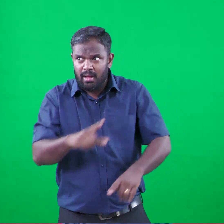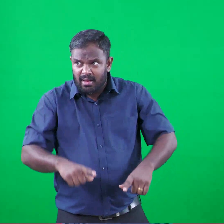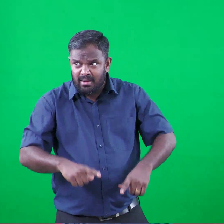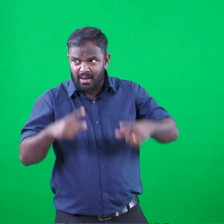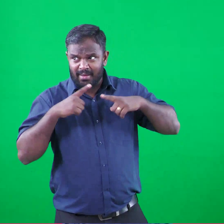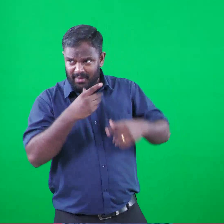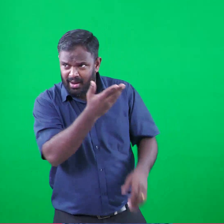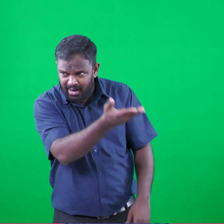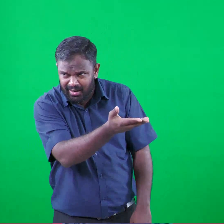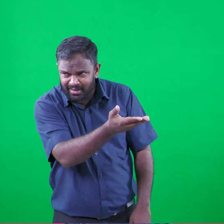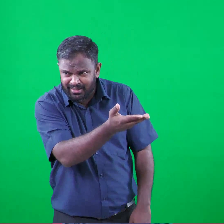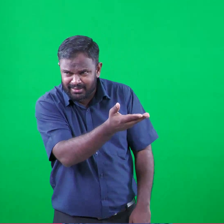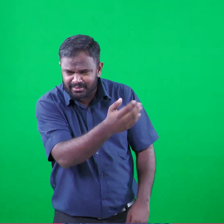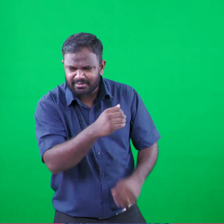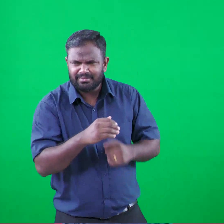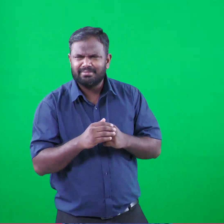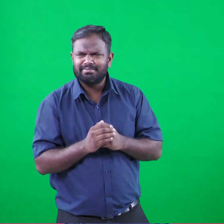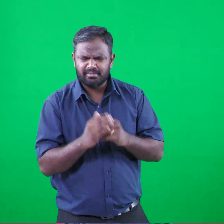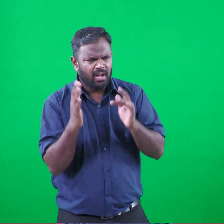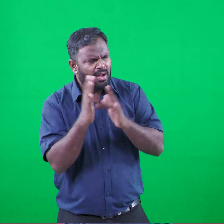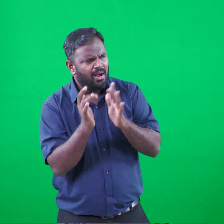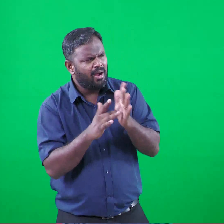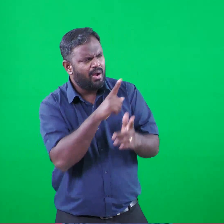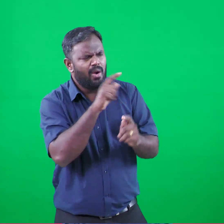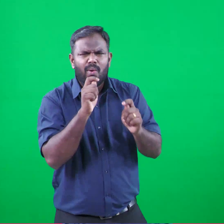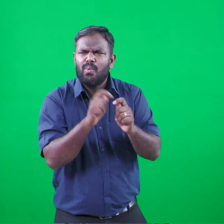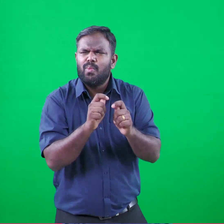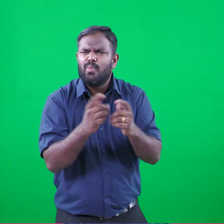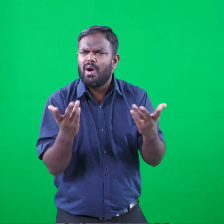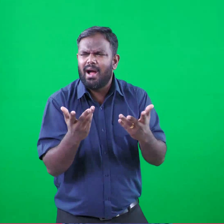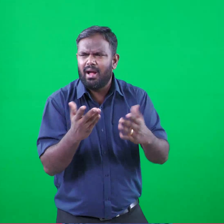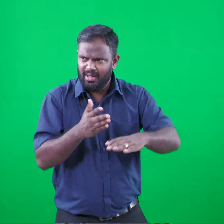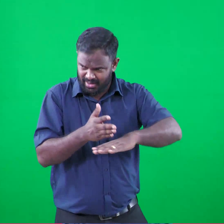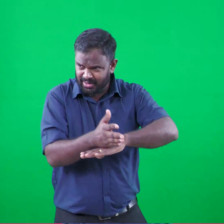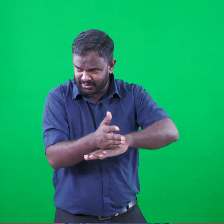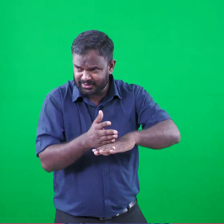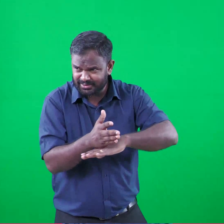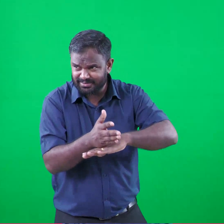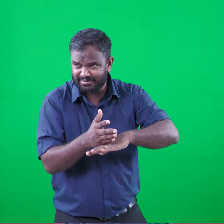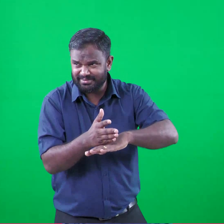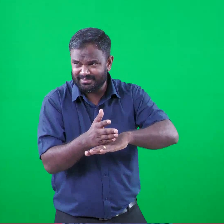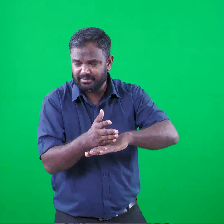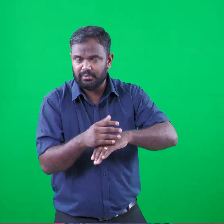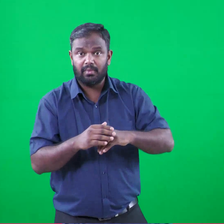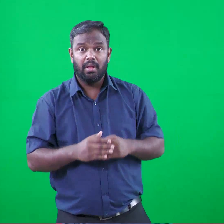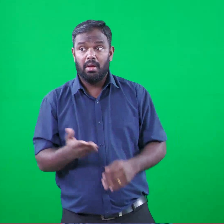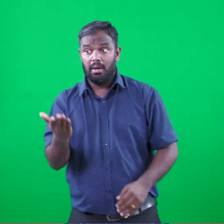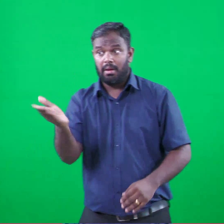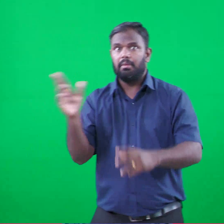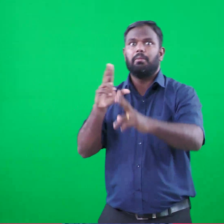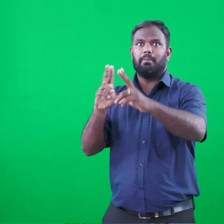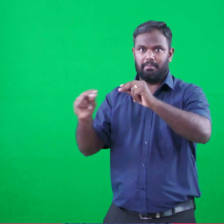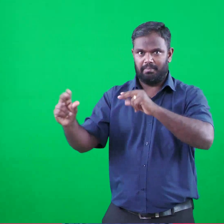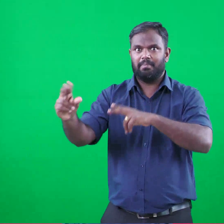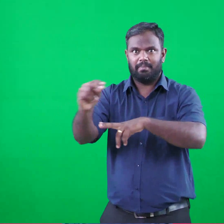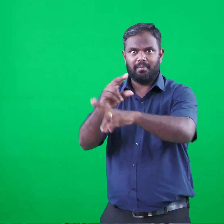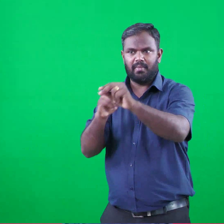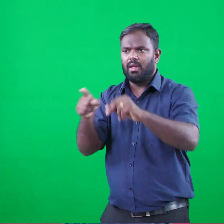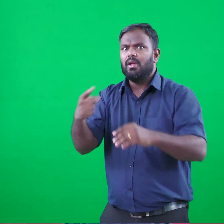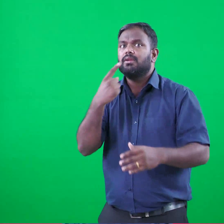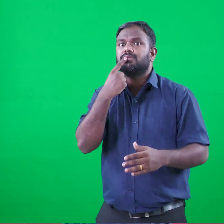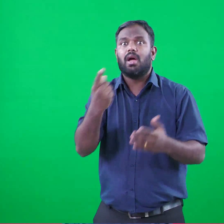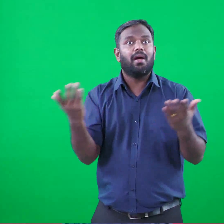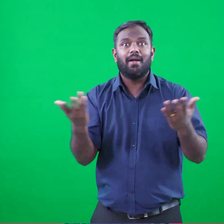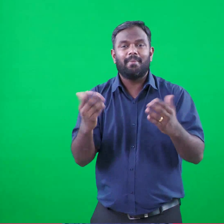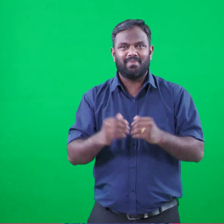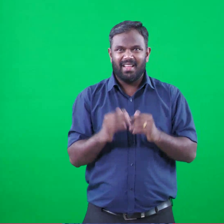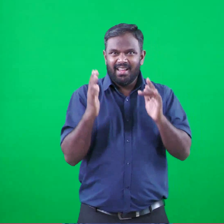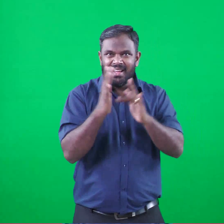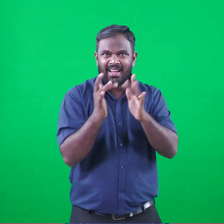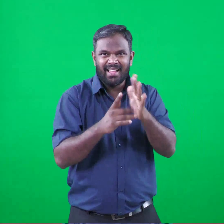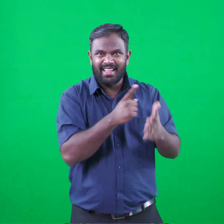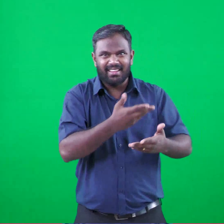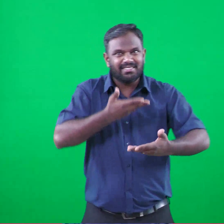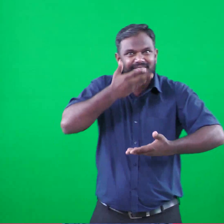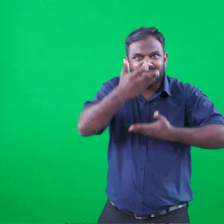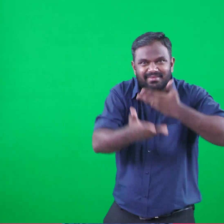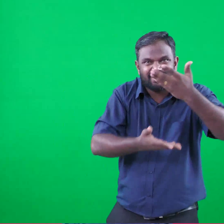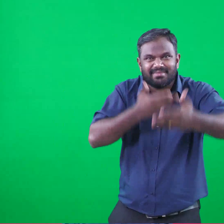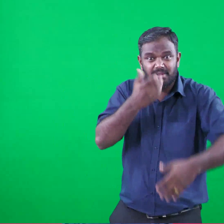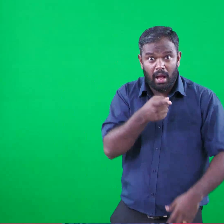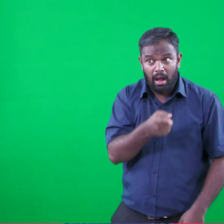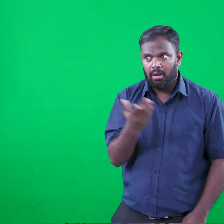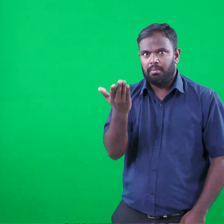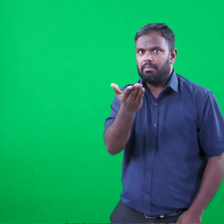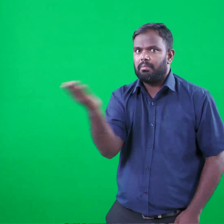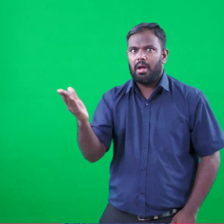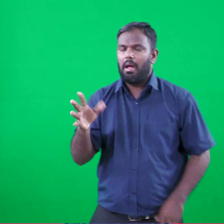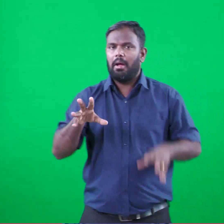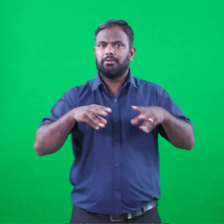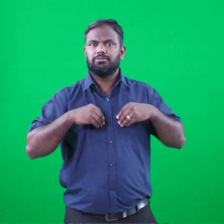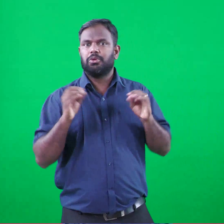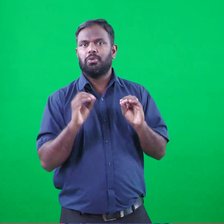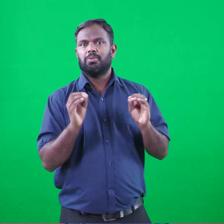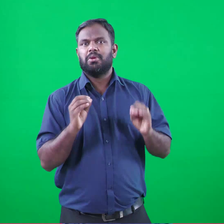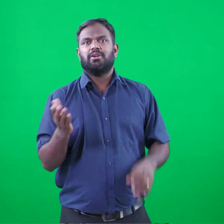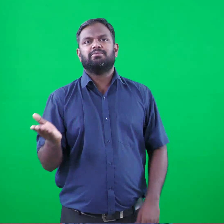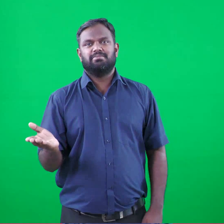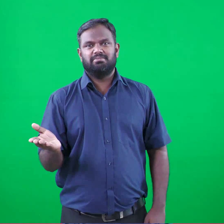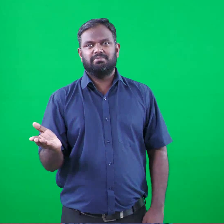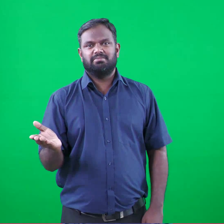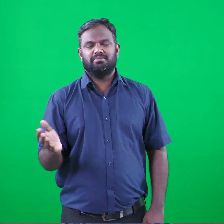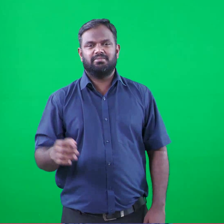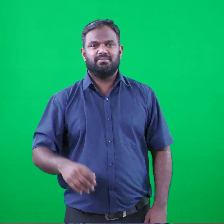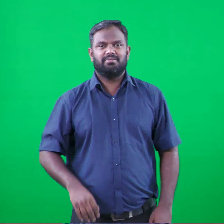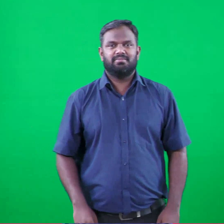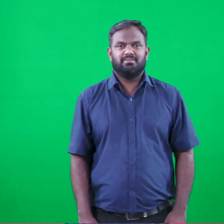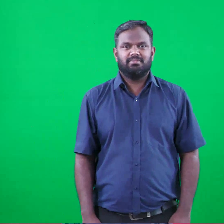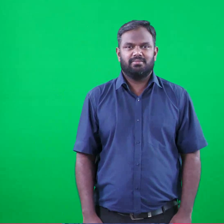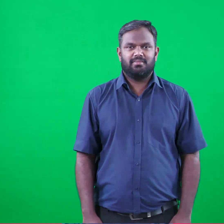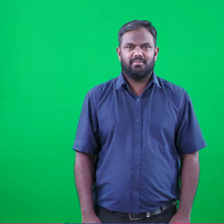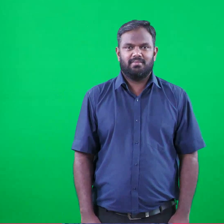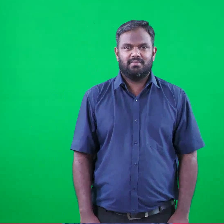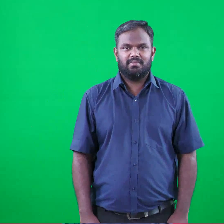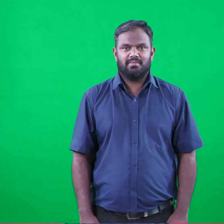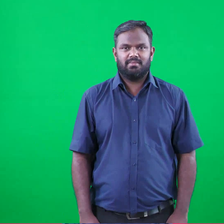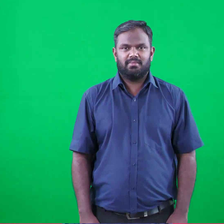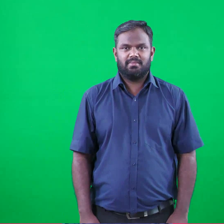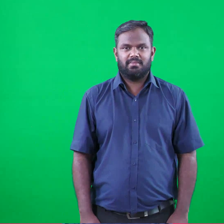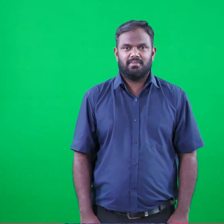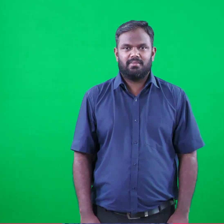Aren' t His sisters here with us as well?" And they took offense at Him.